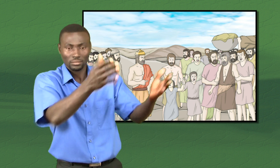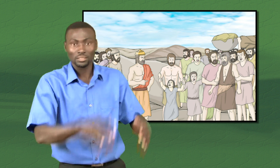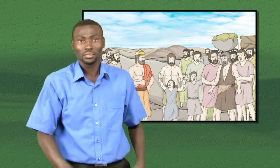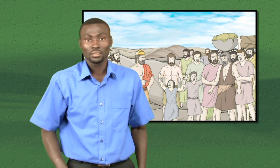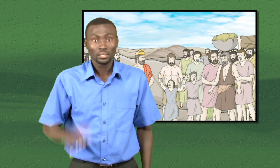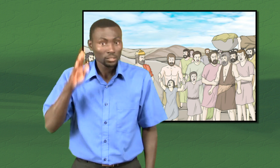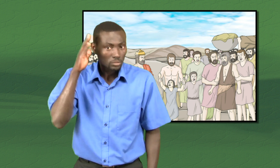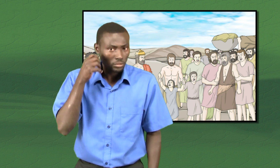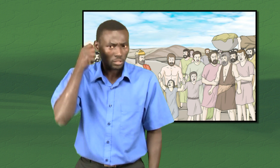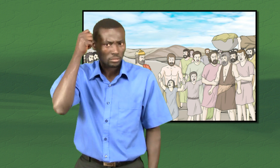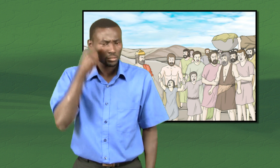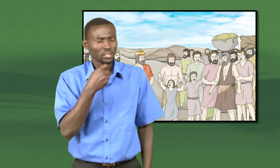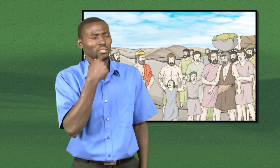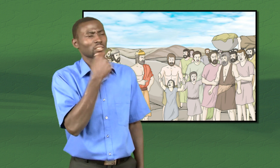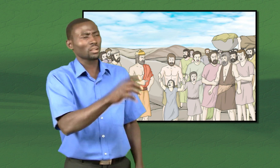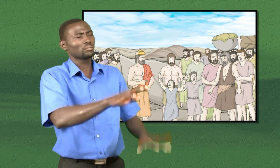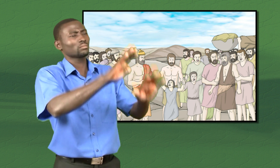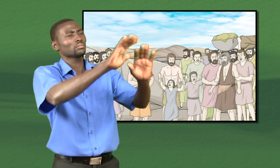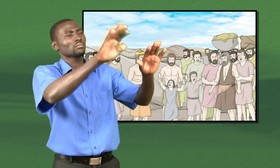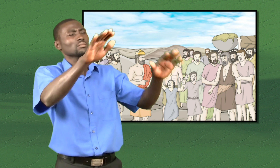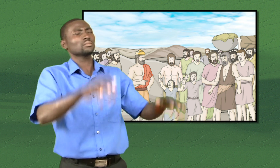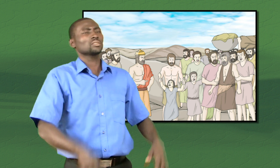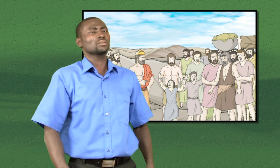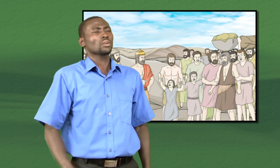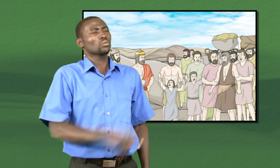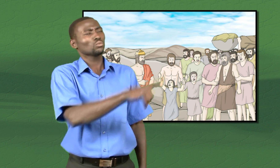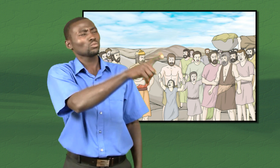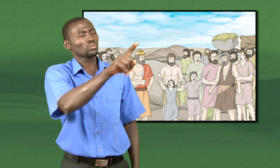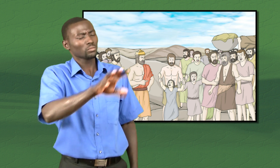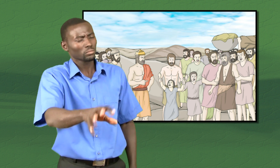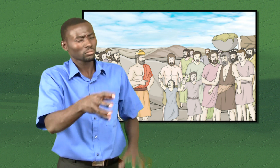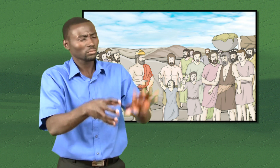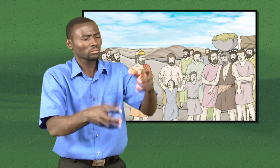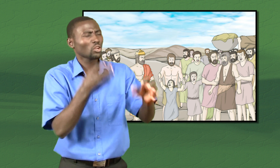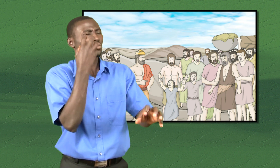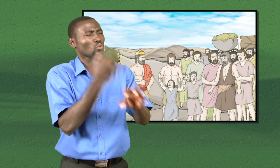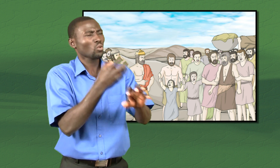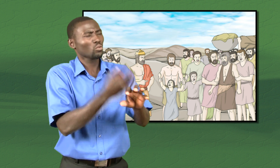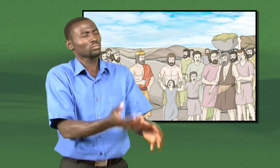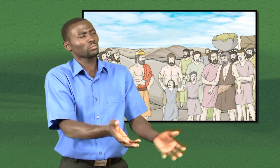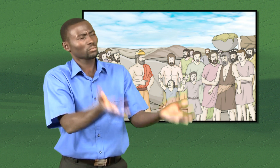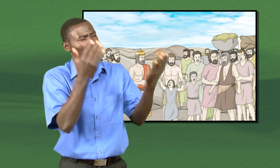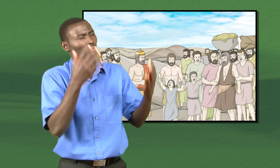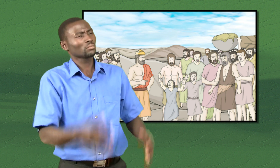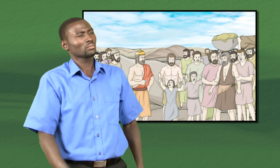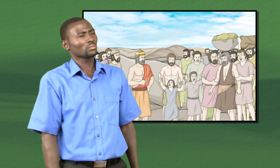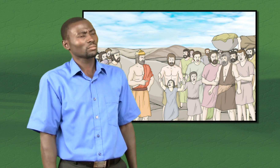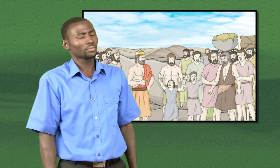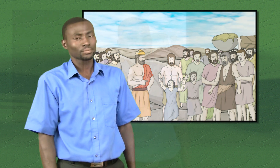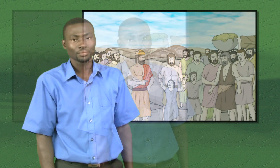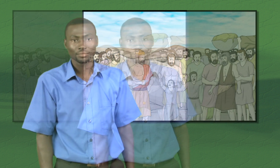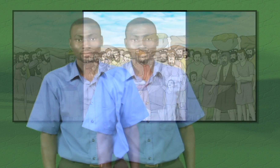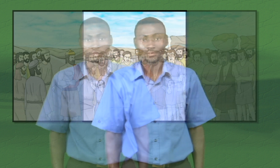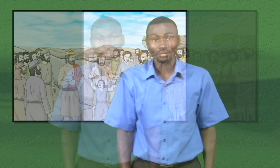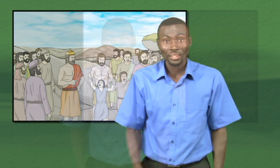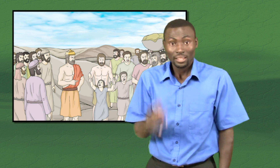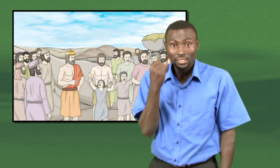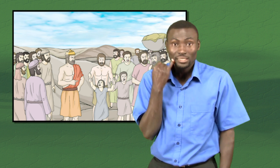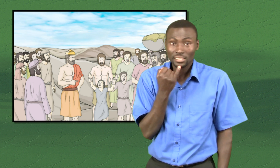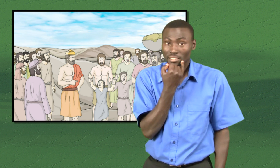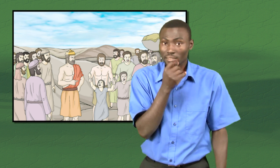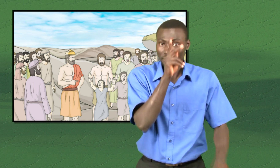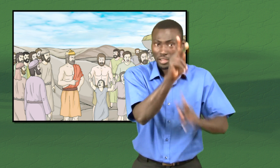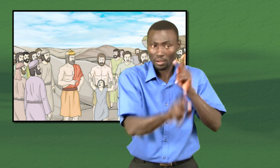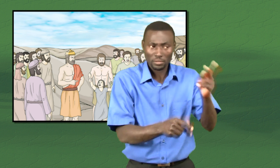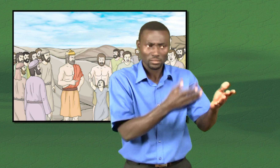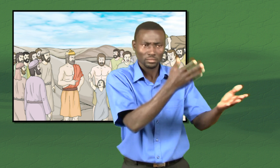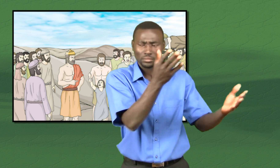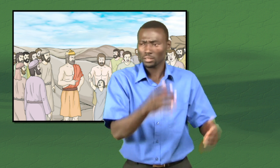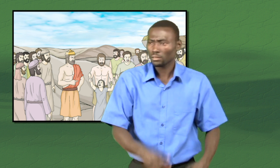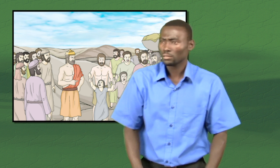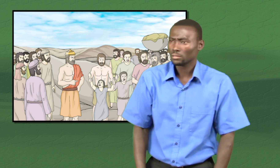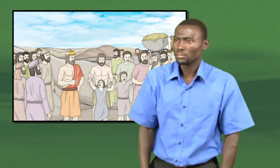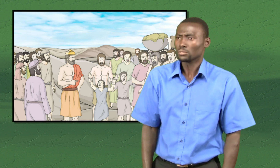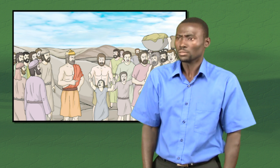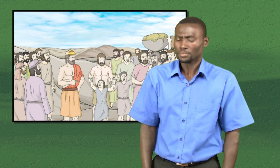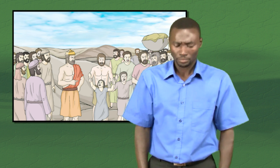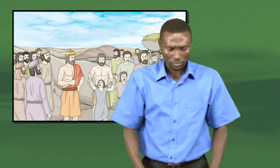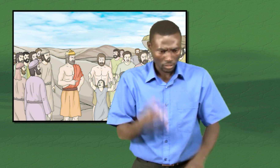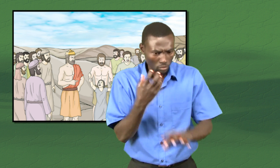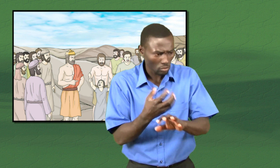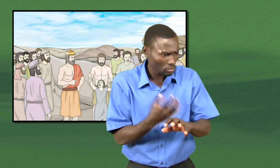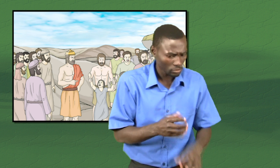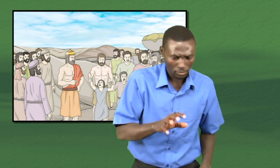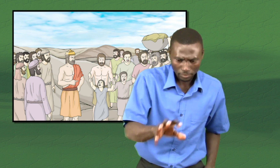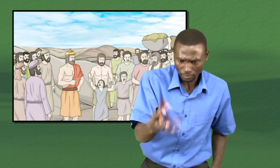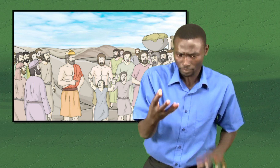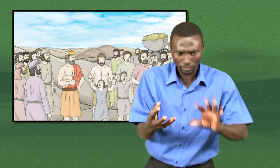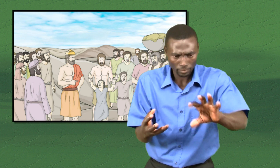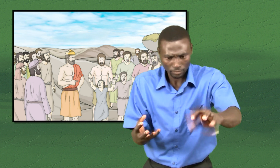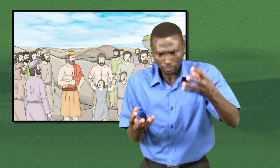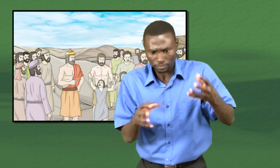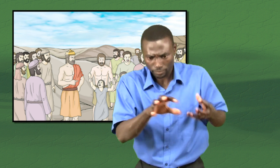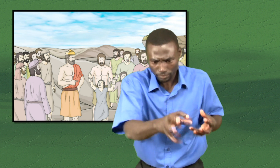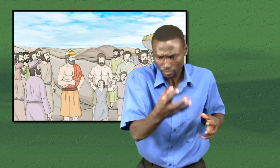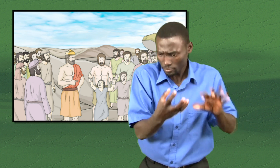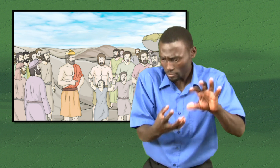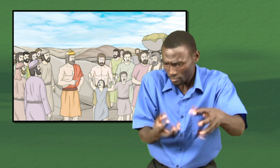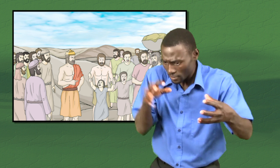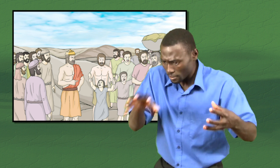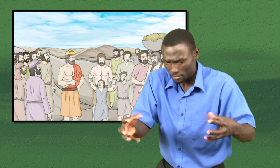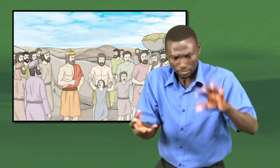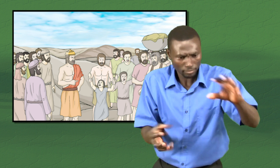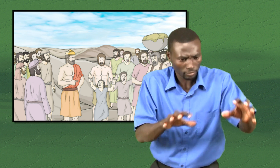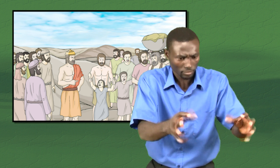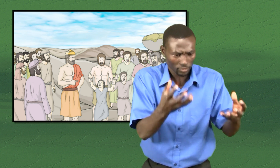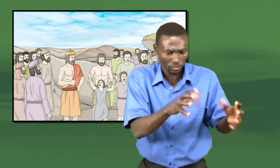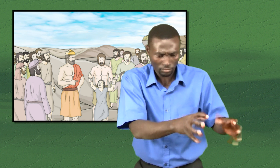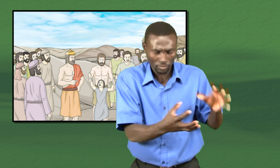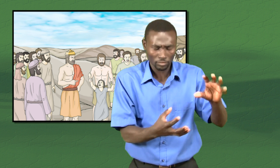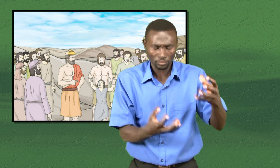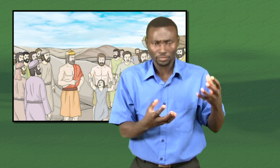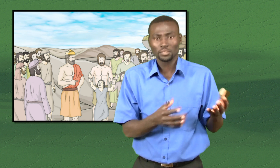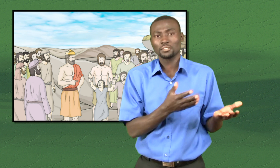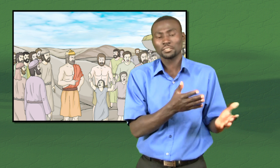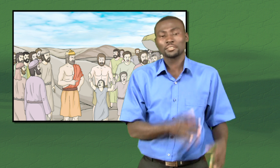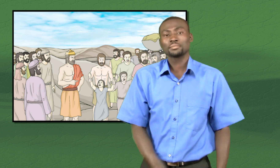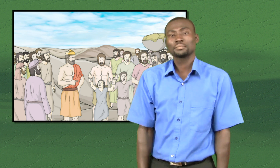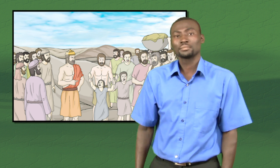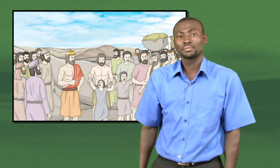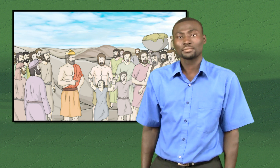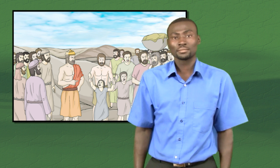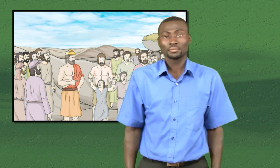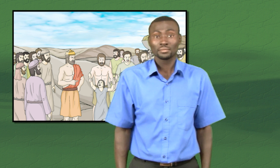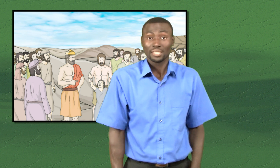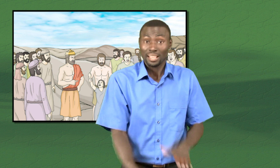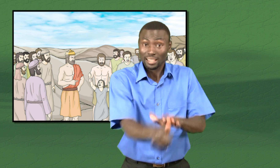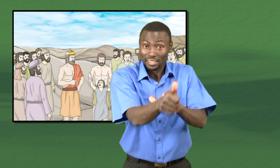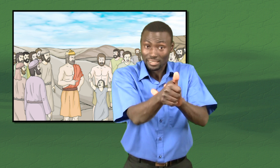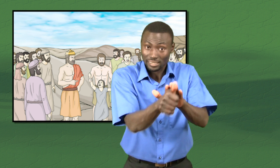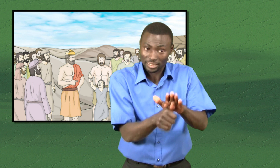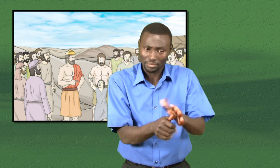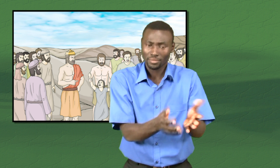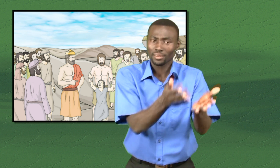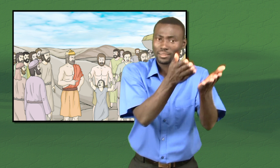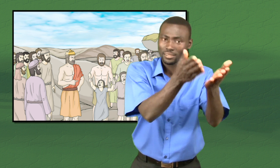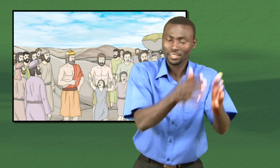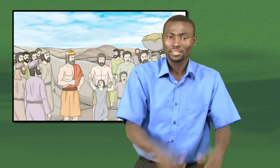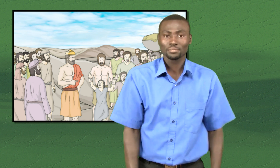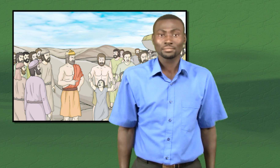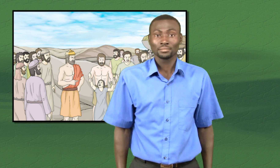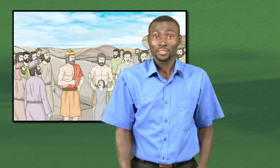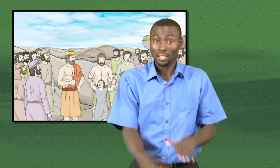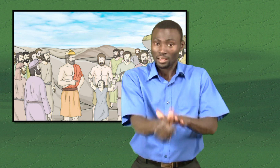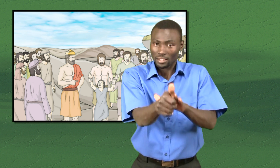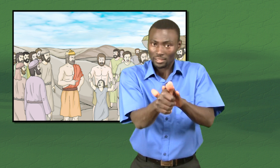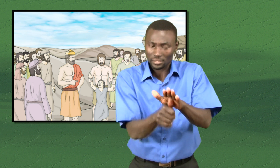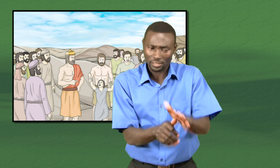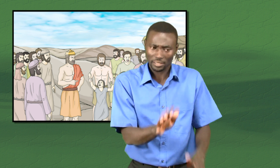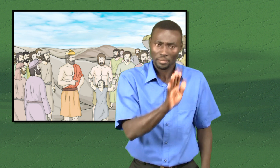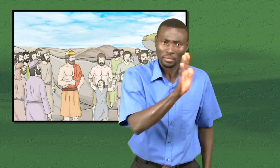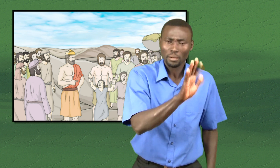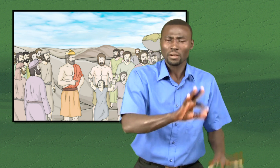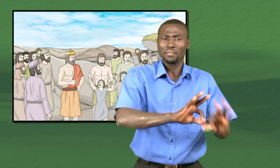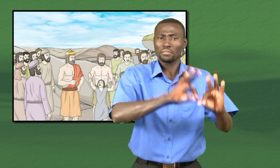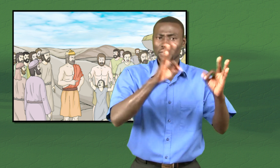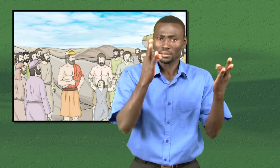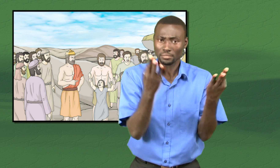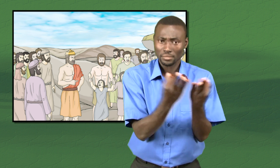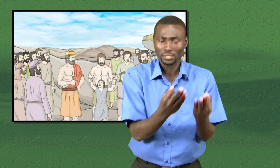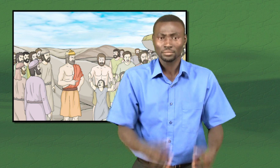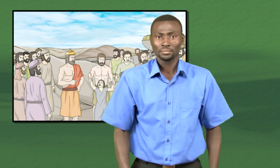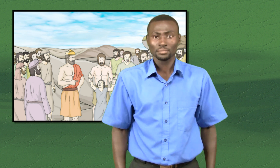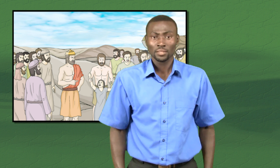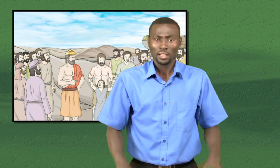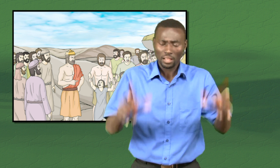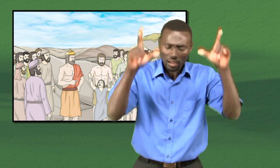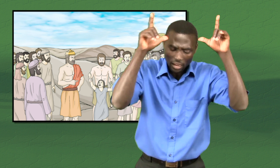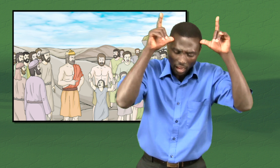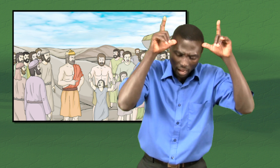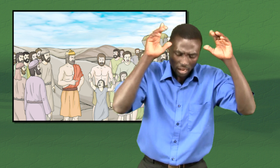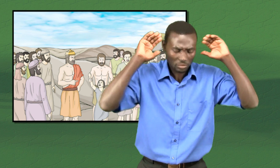“Why have you brought this trouble upon us?” said Joshua.